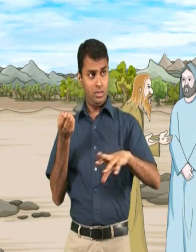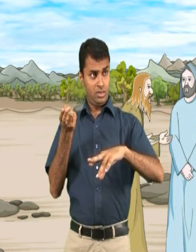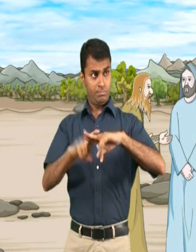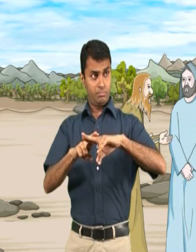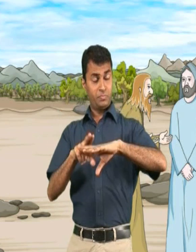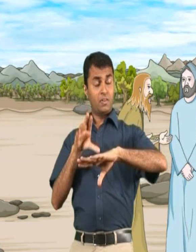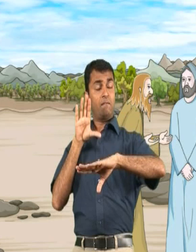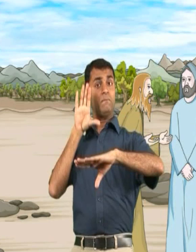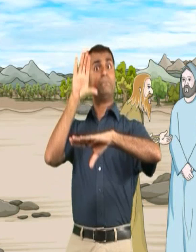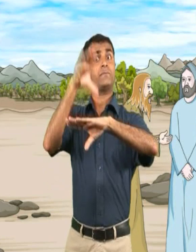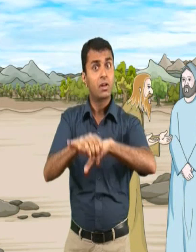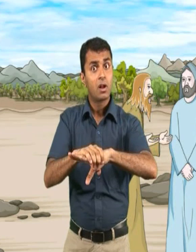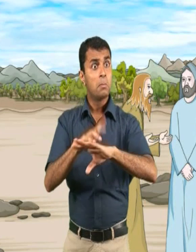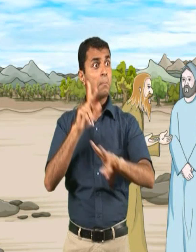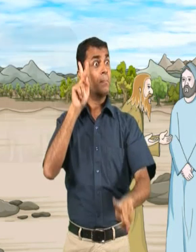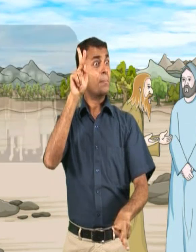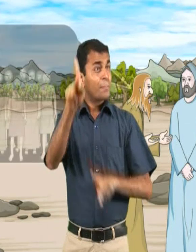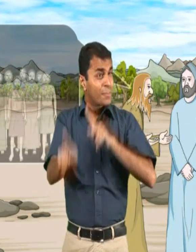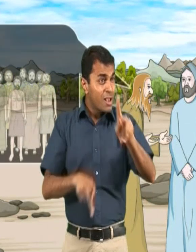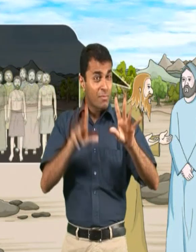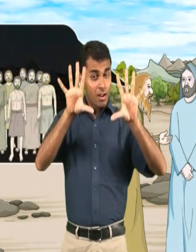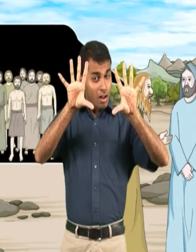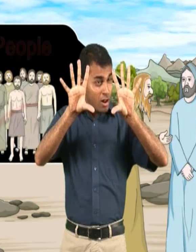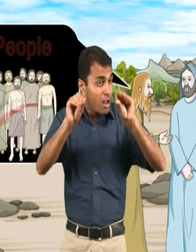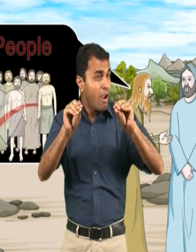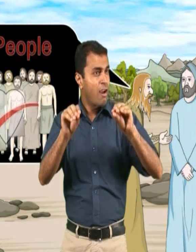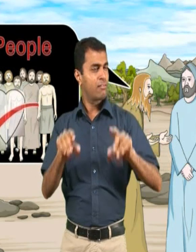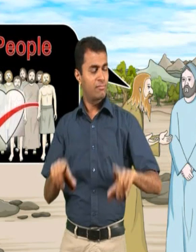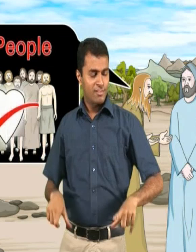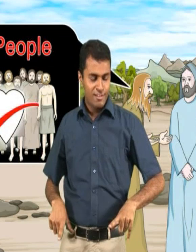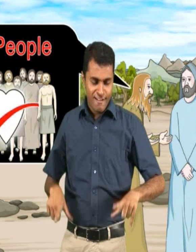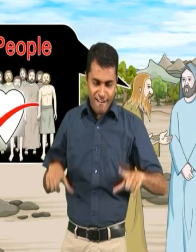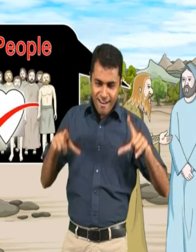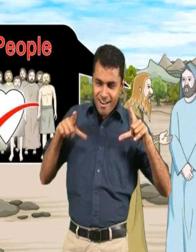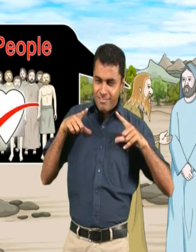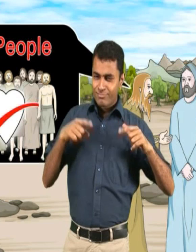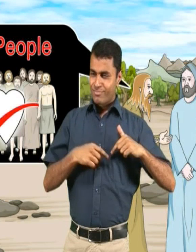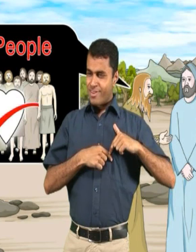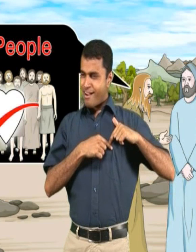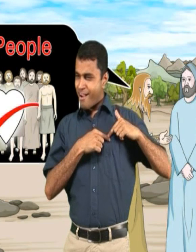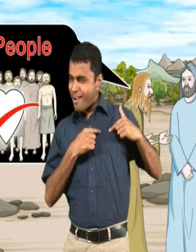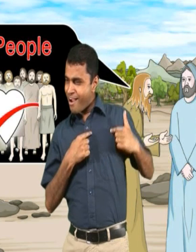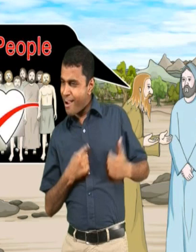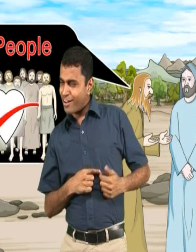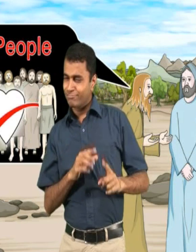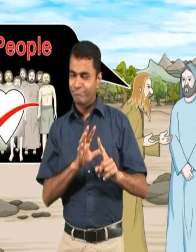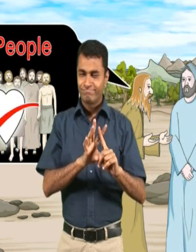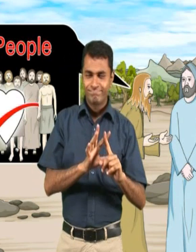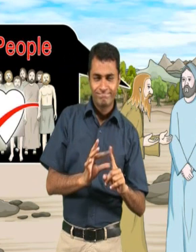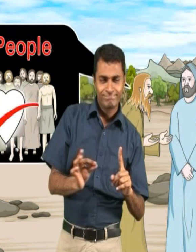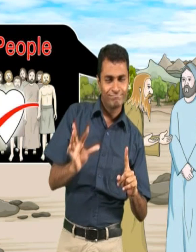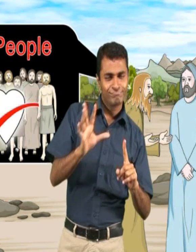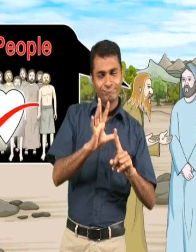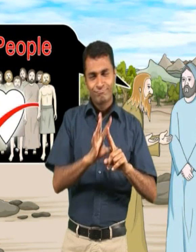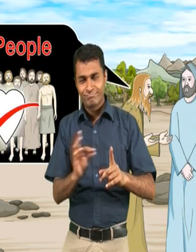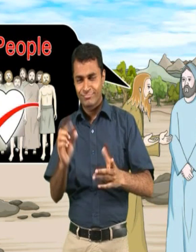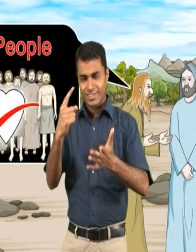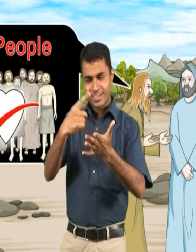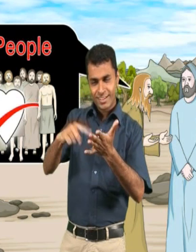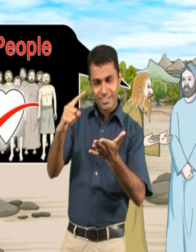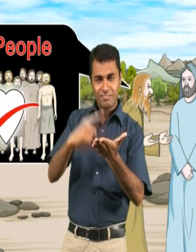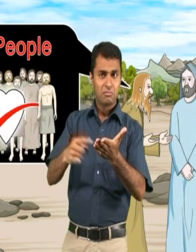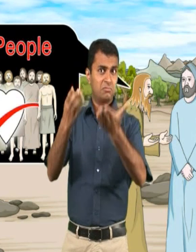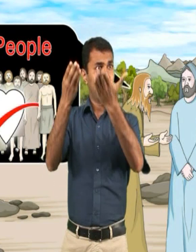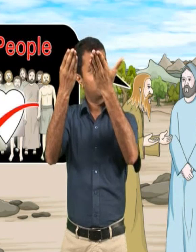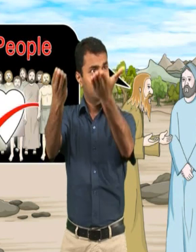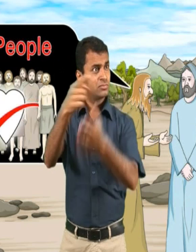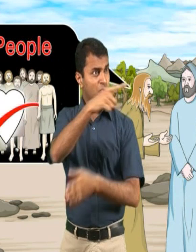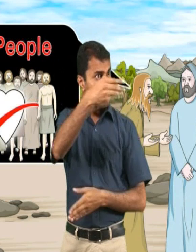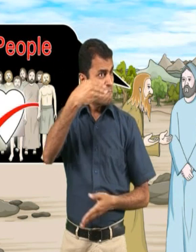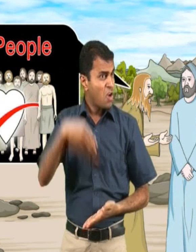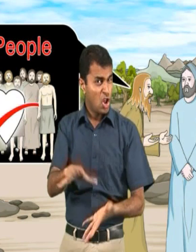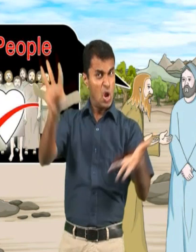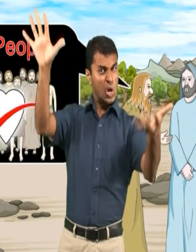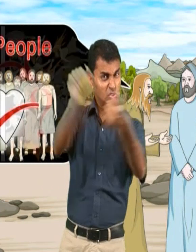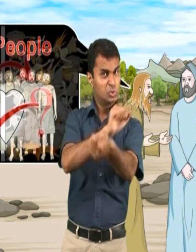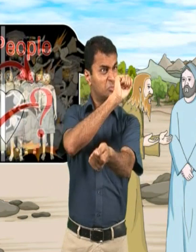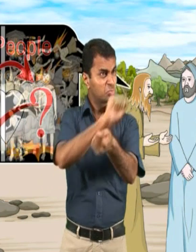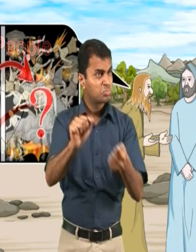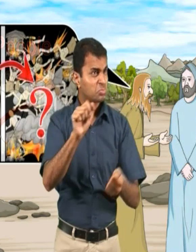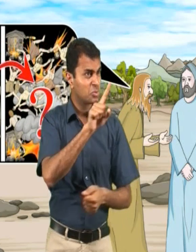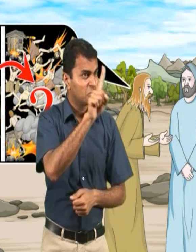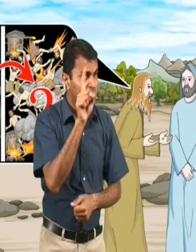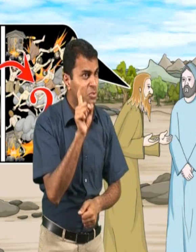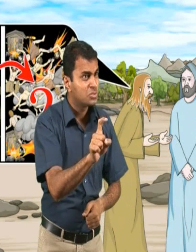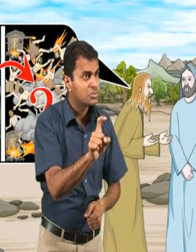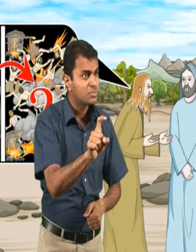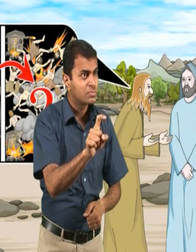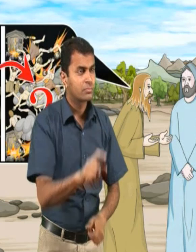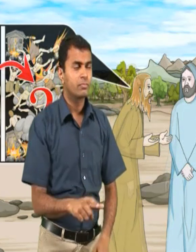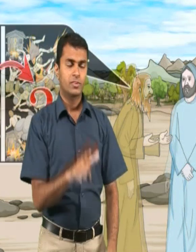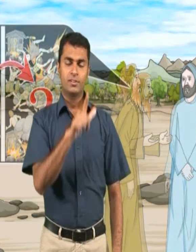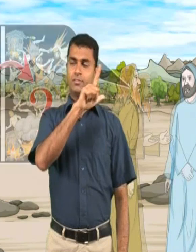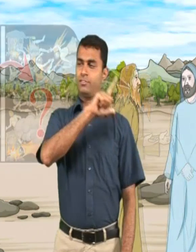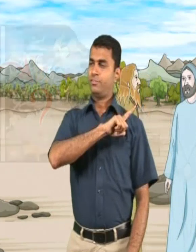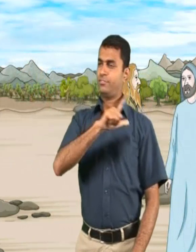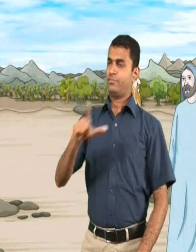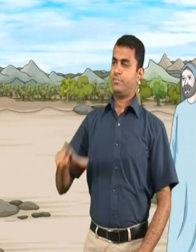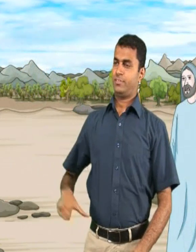Suppose ten are found there?”